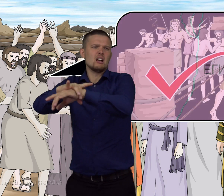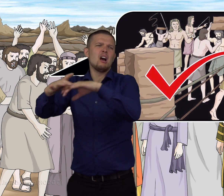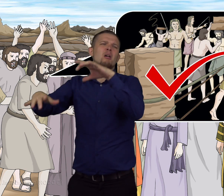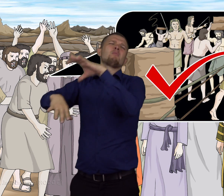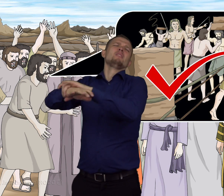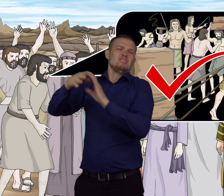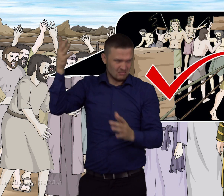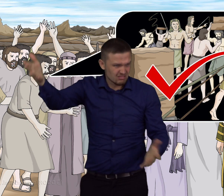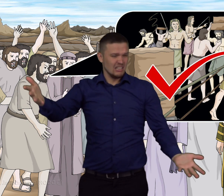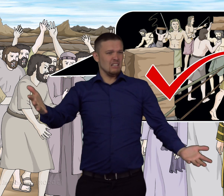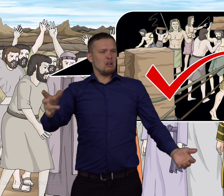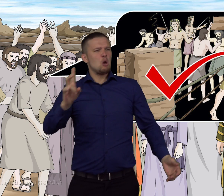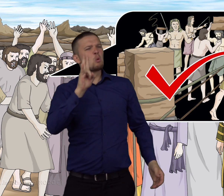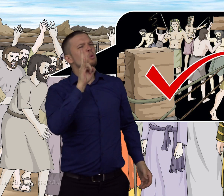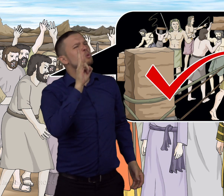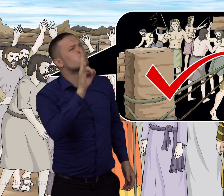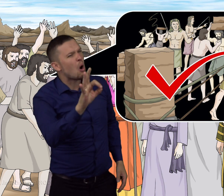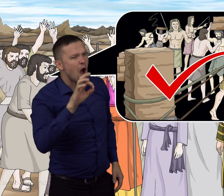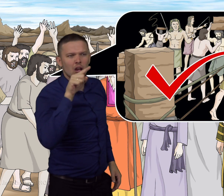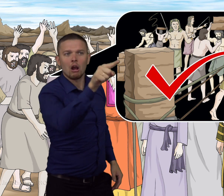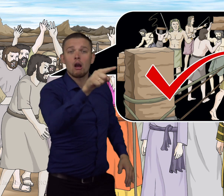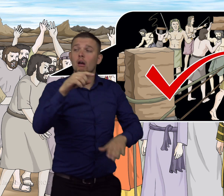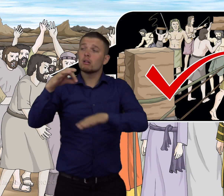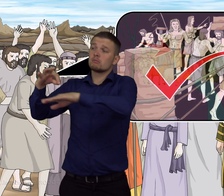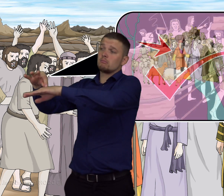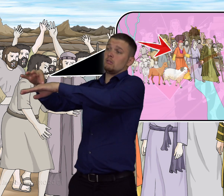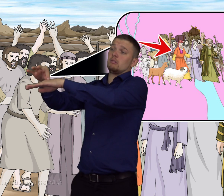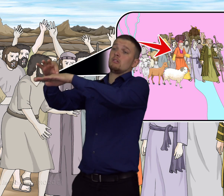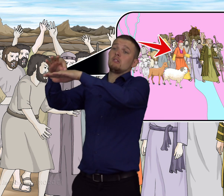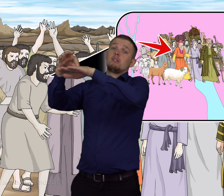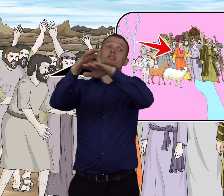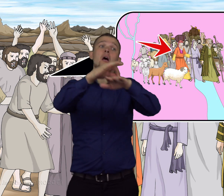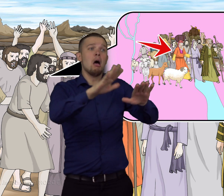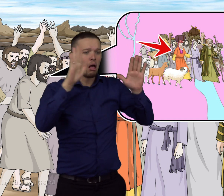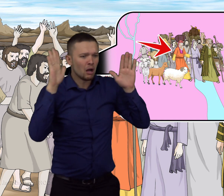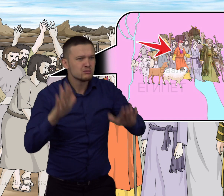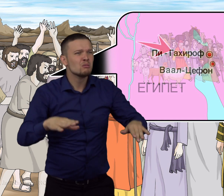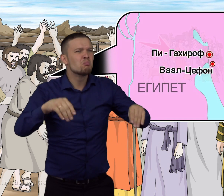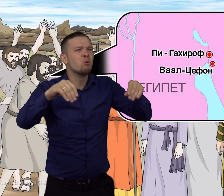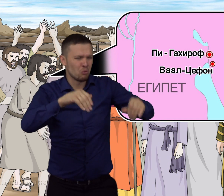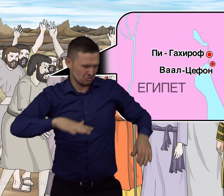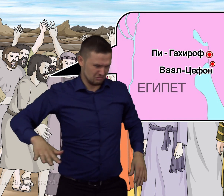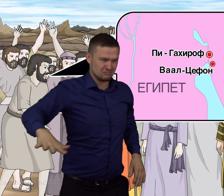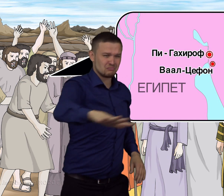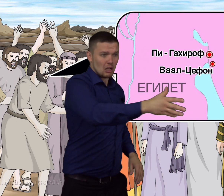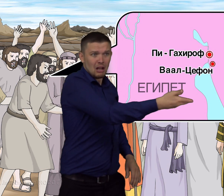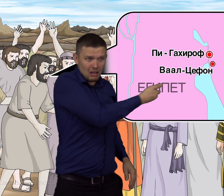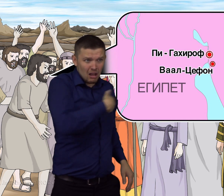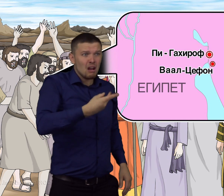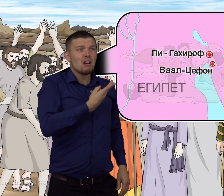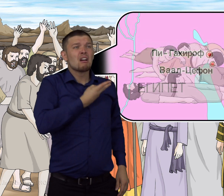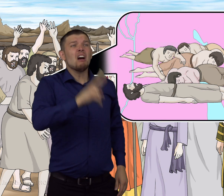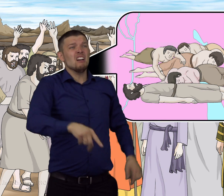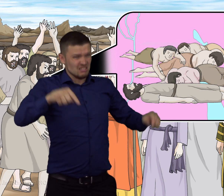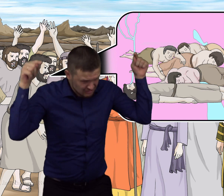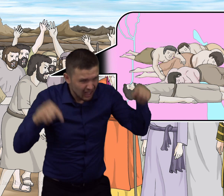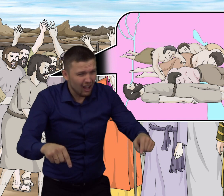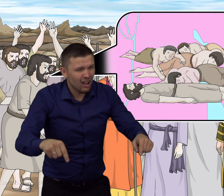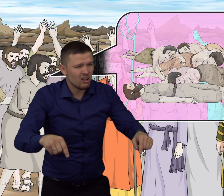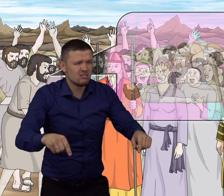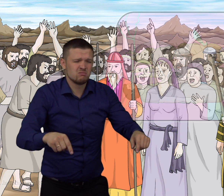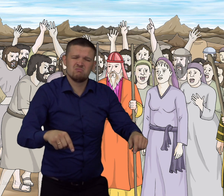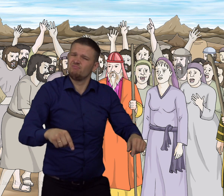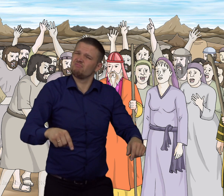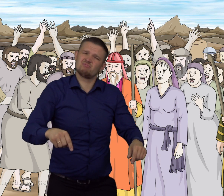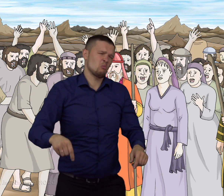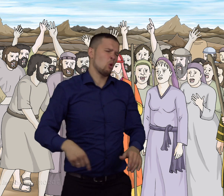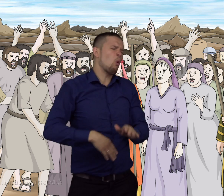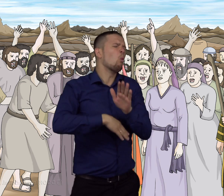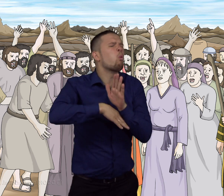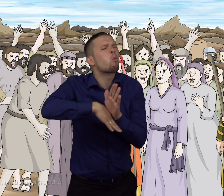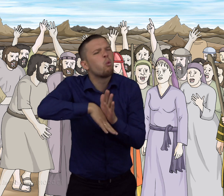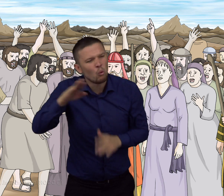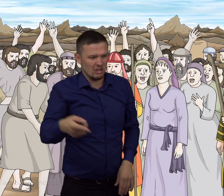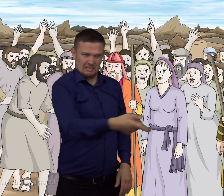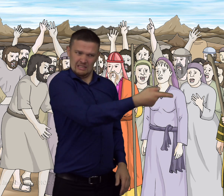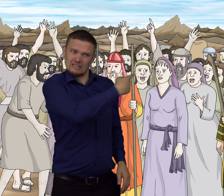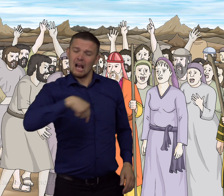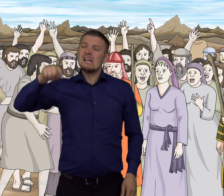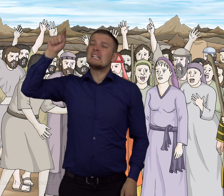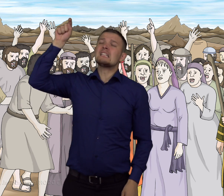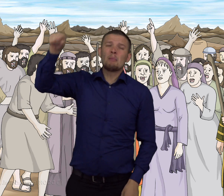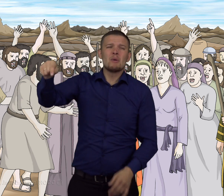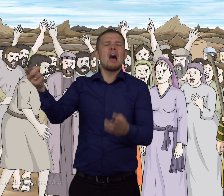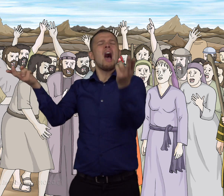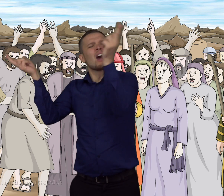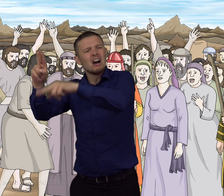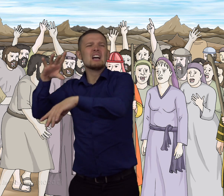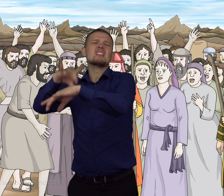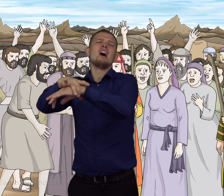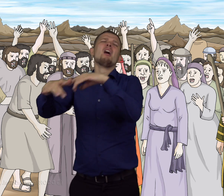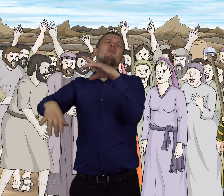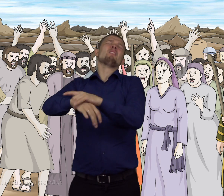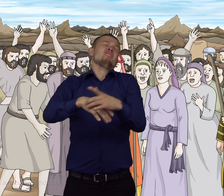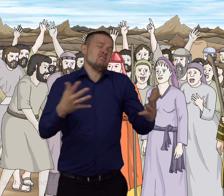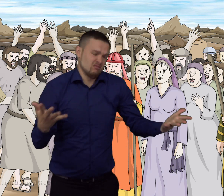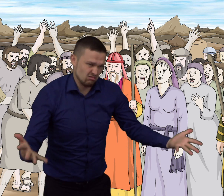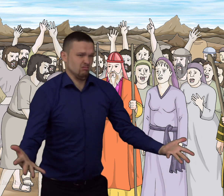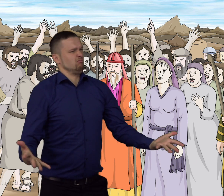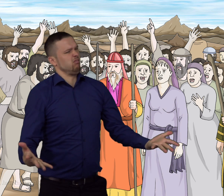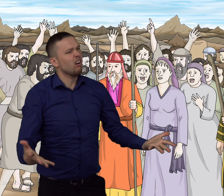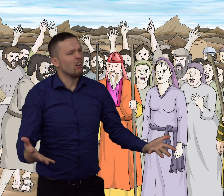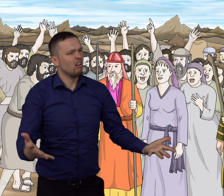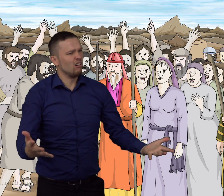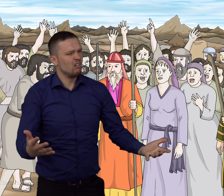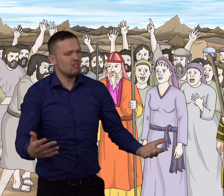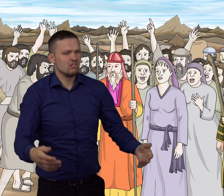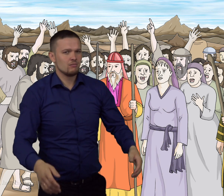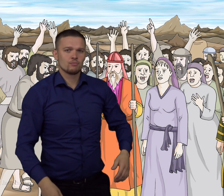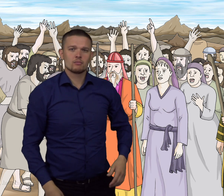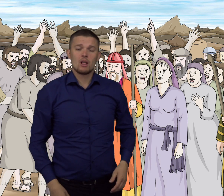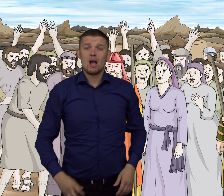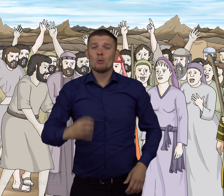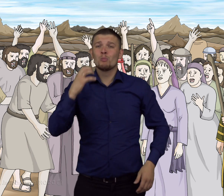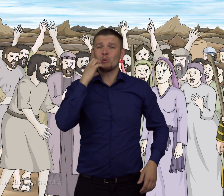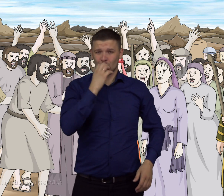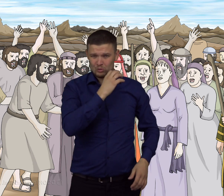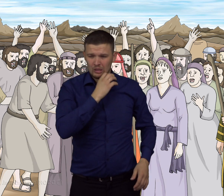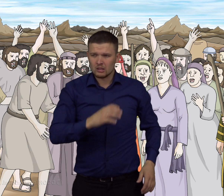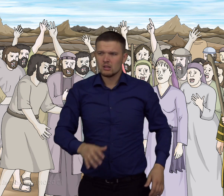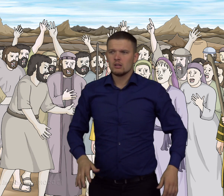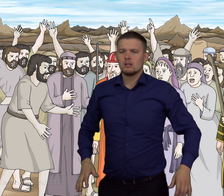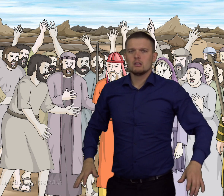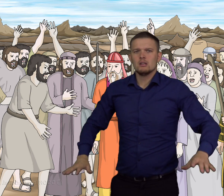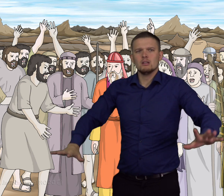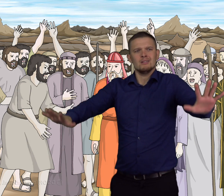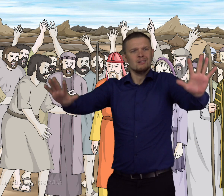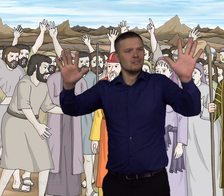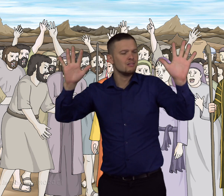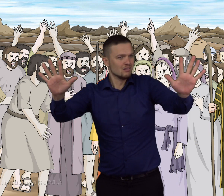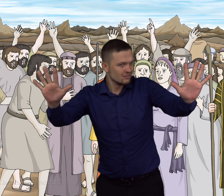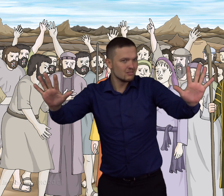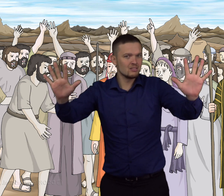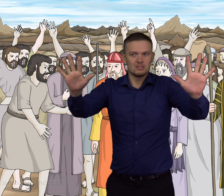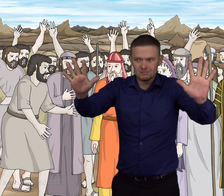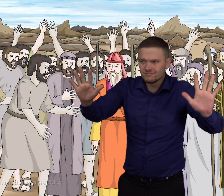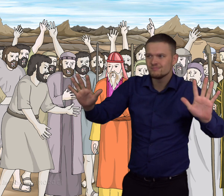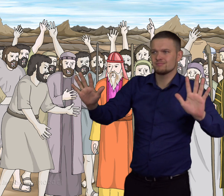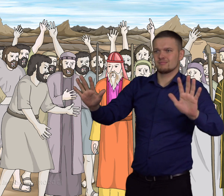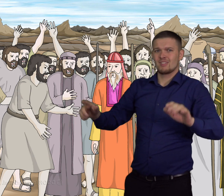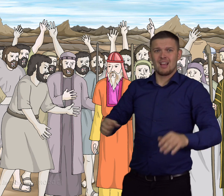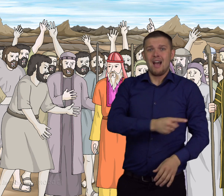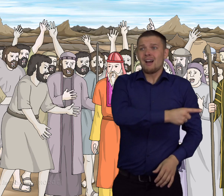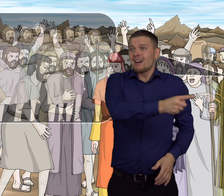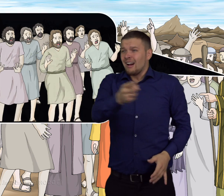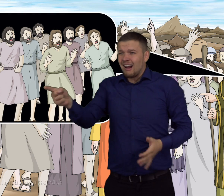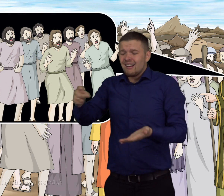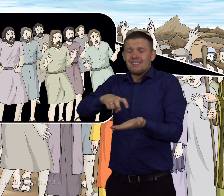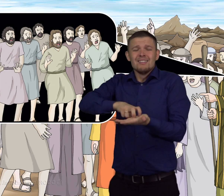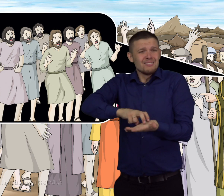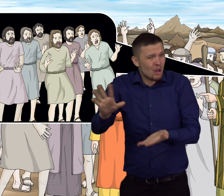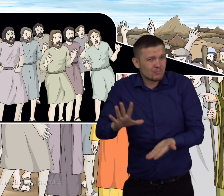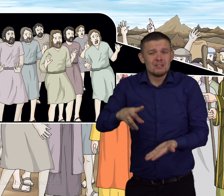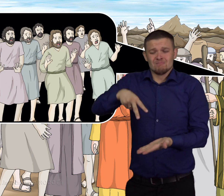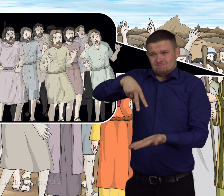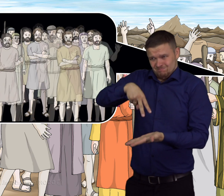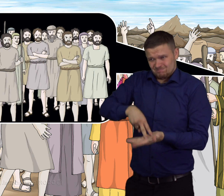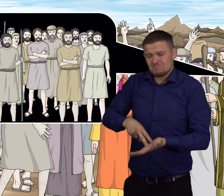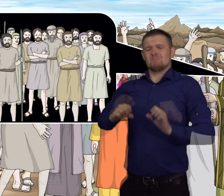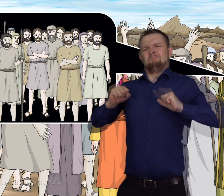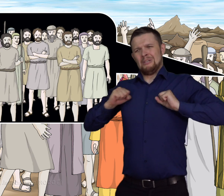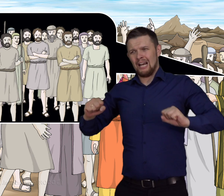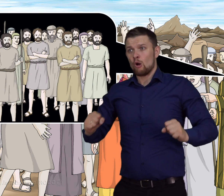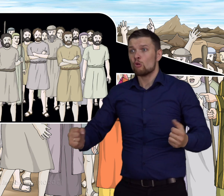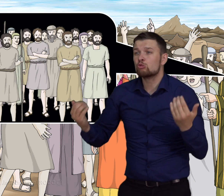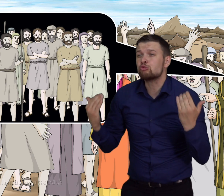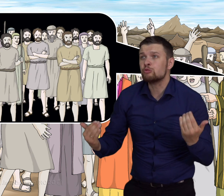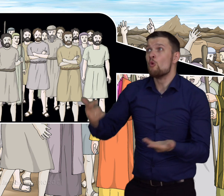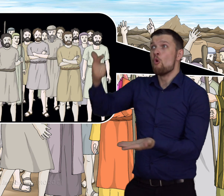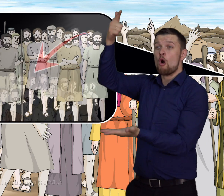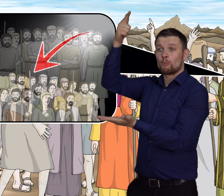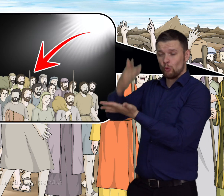For it would have been better for us to serve the Egyptians than to die in the wilderness.” But Moses told the people, “Do not be afraid.